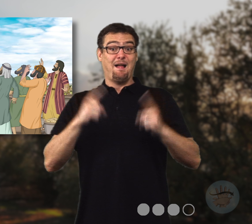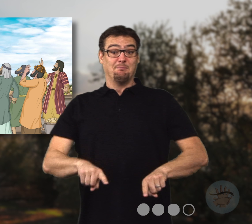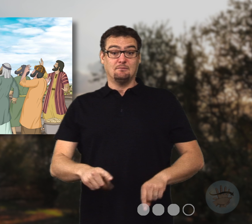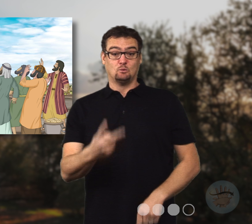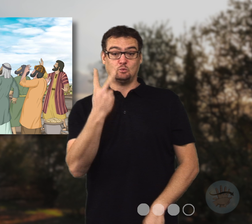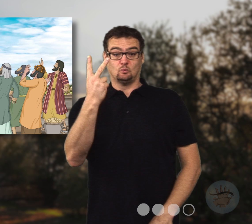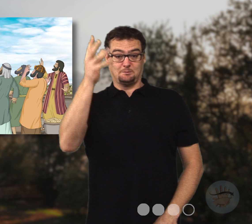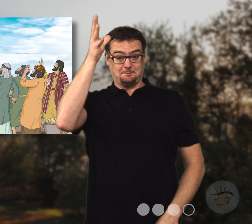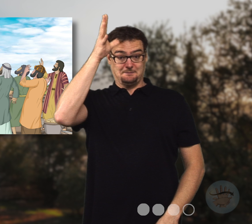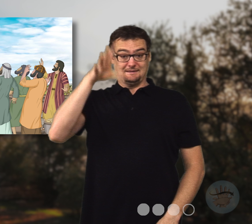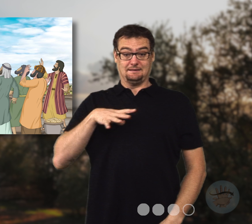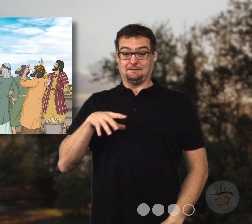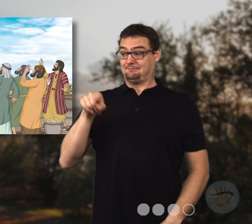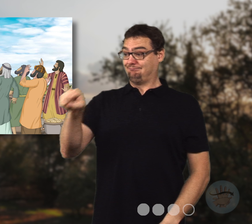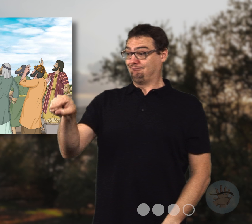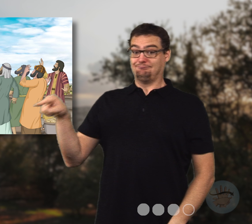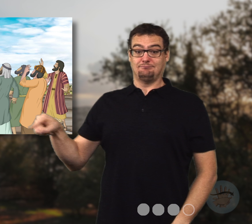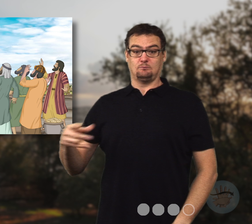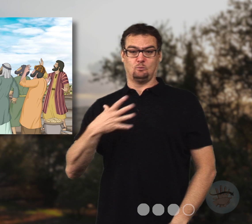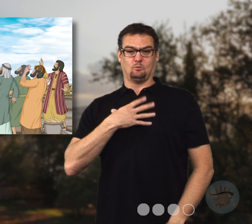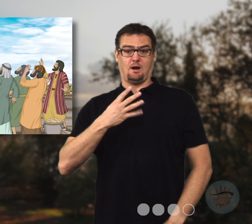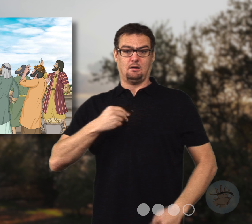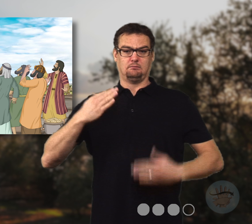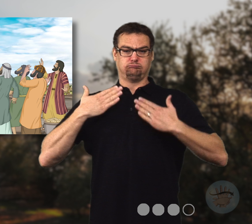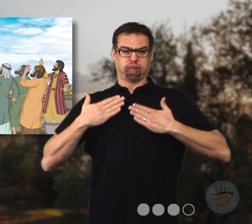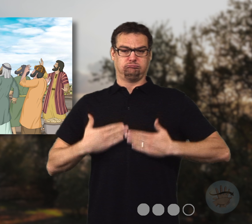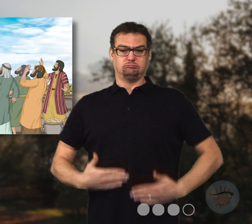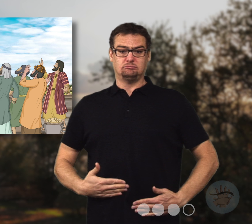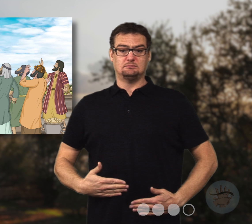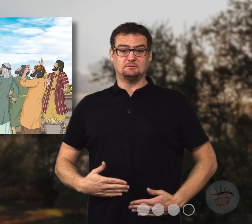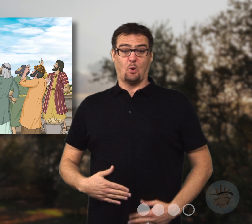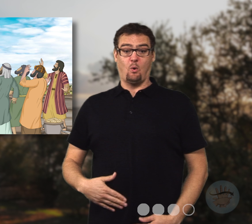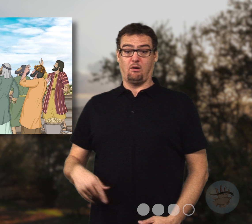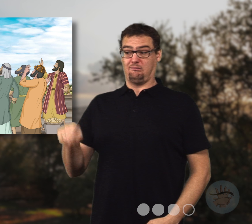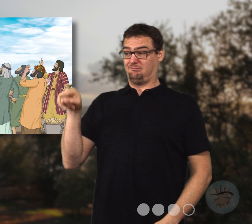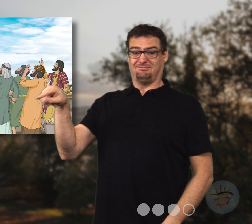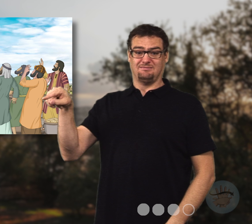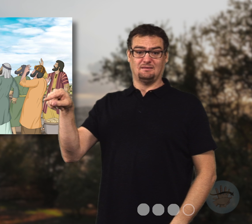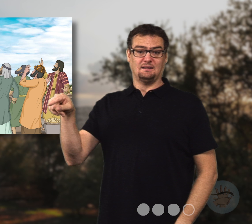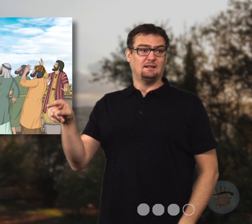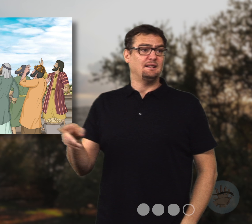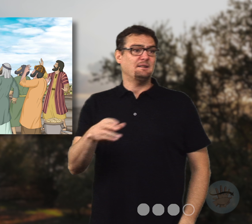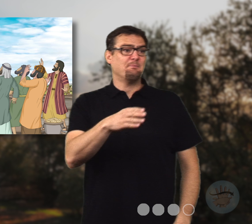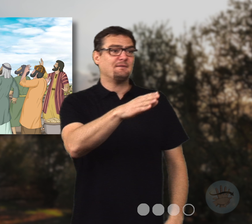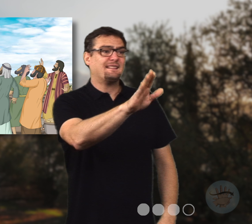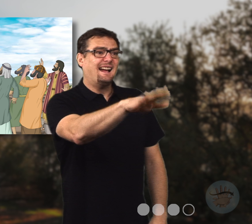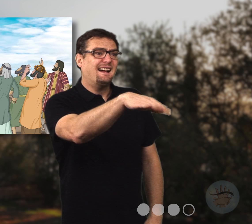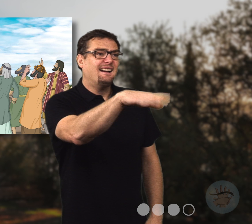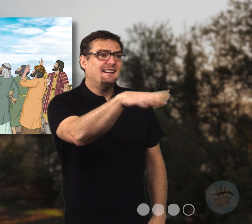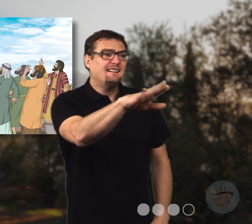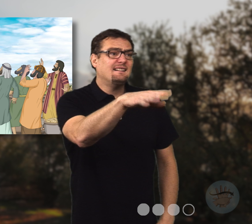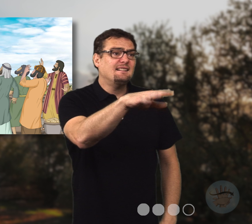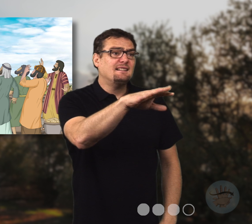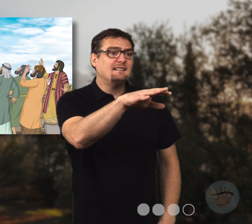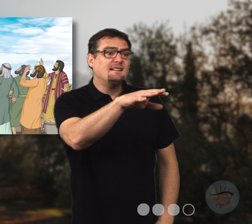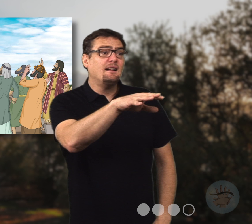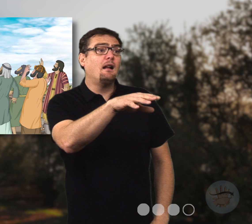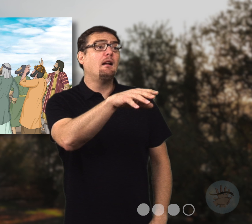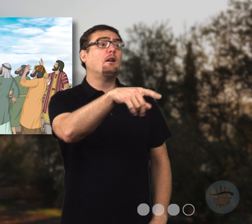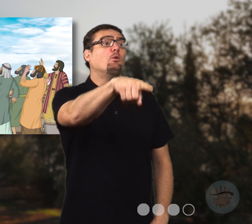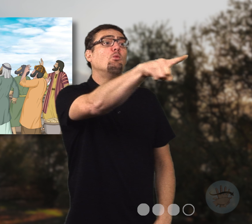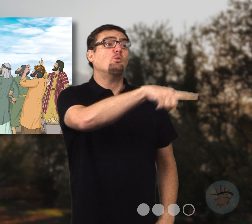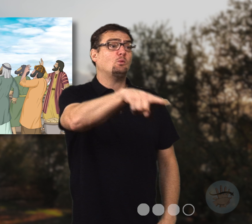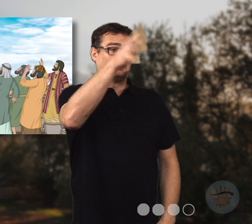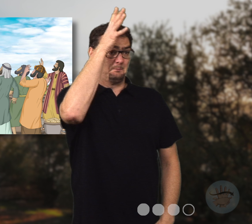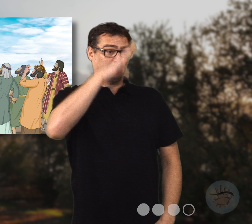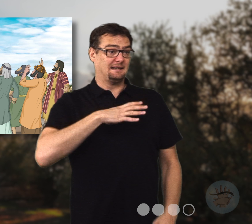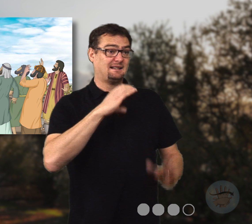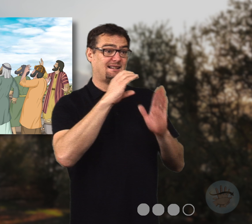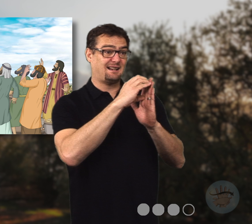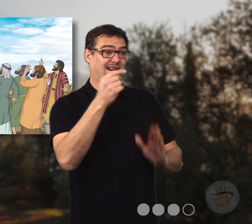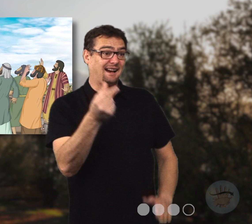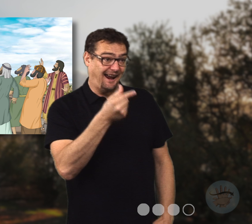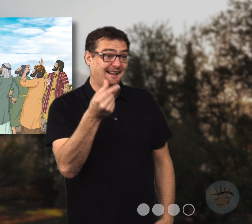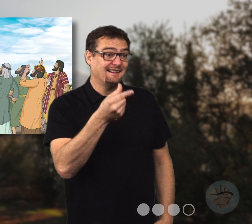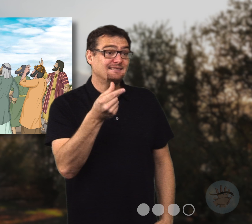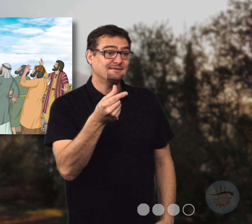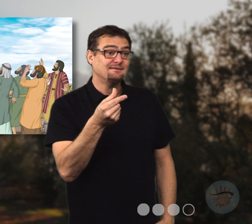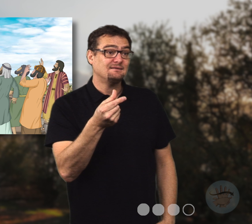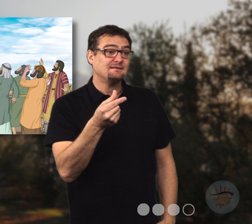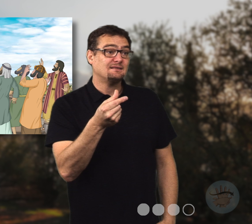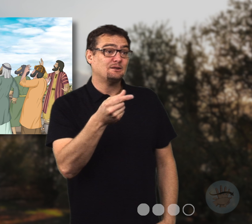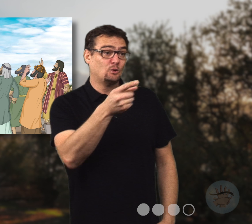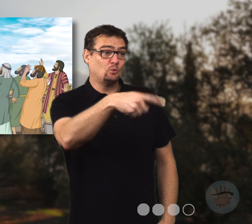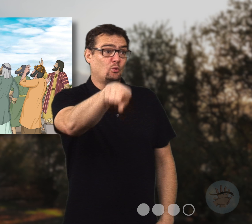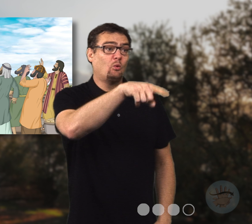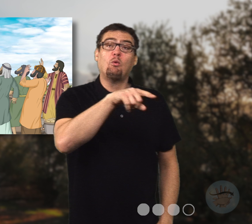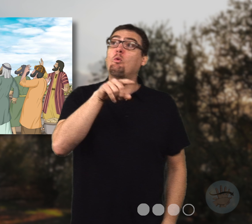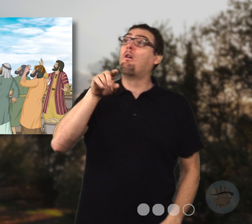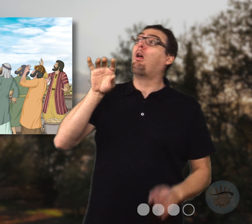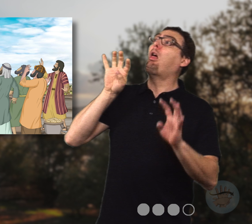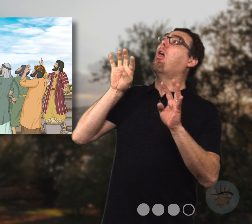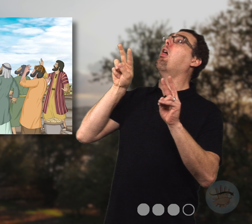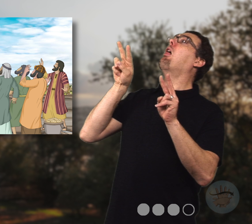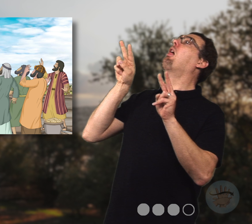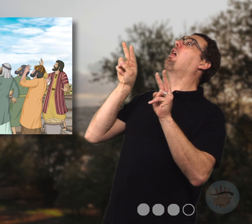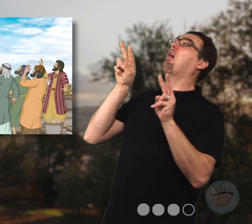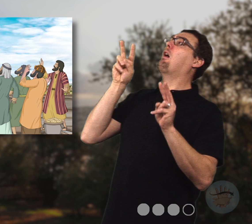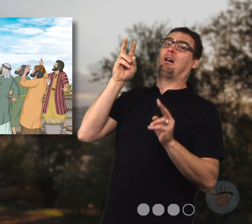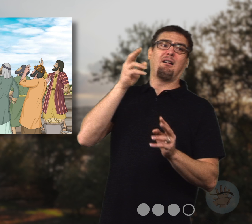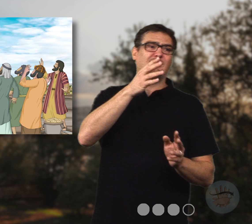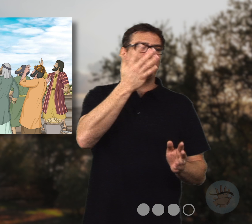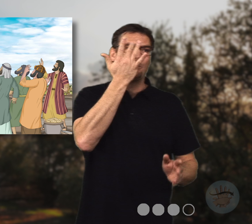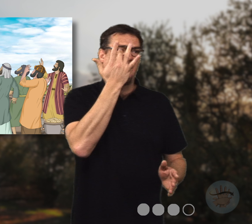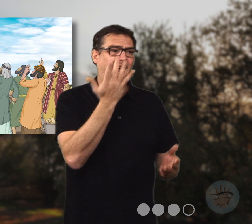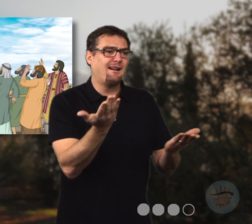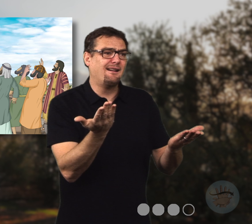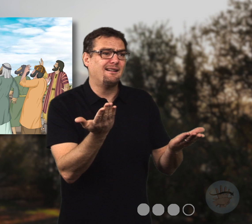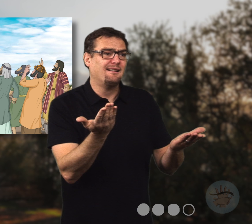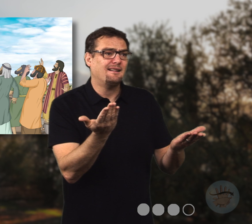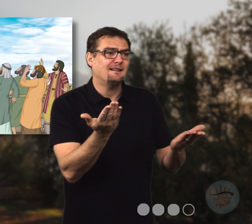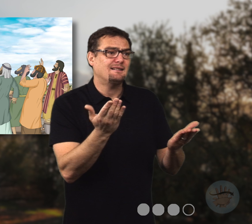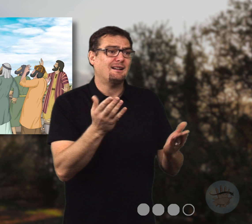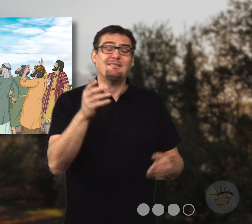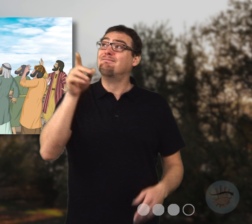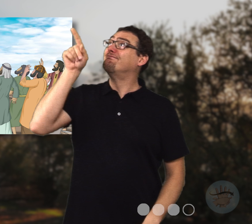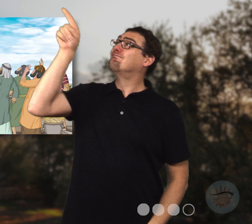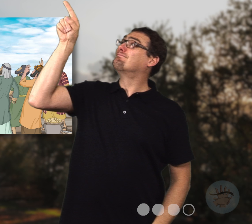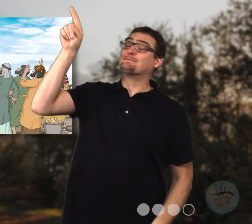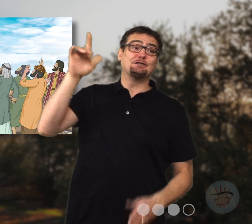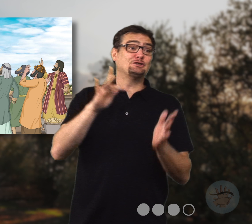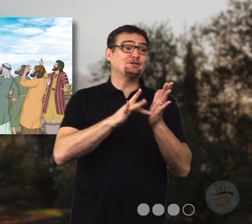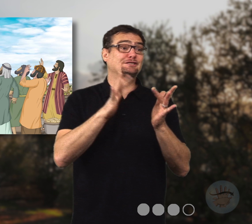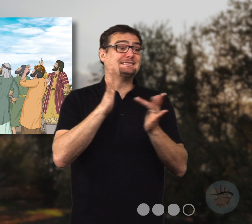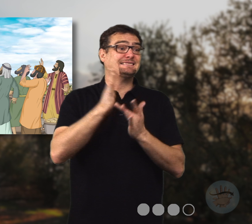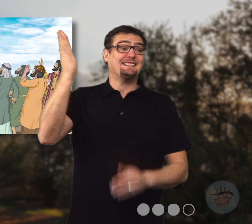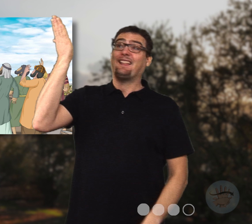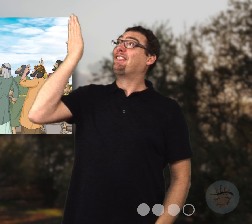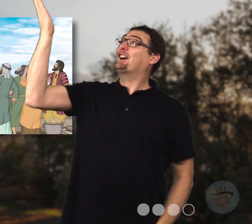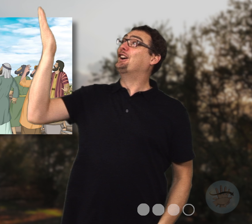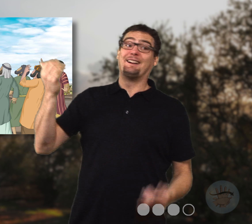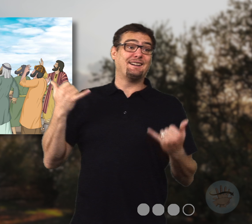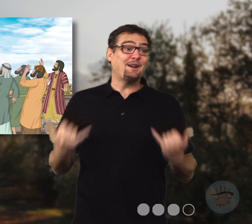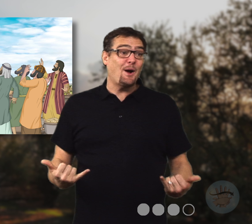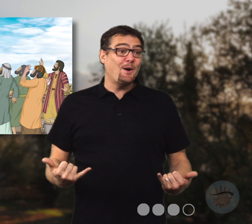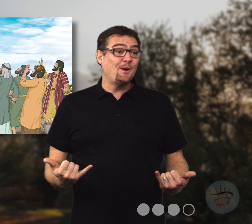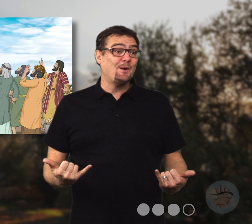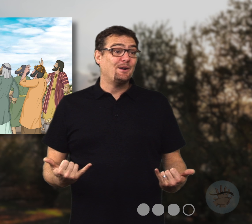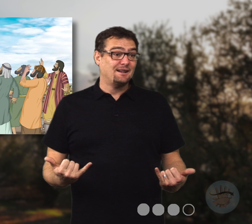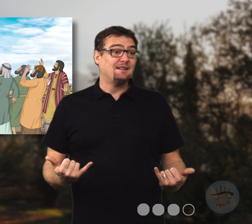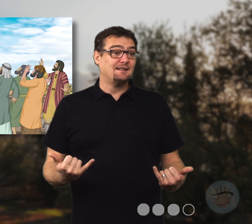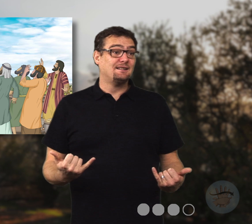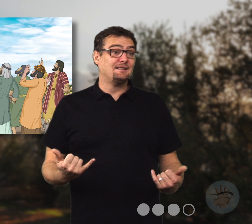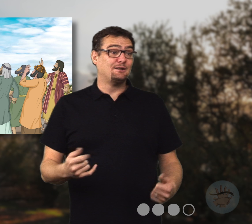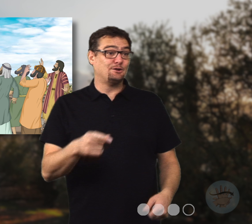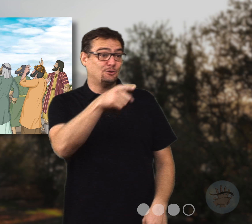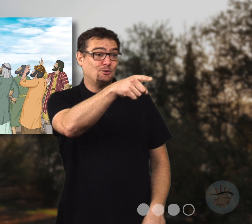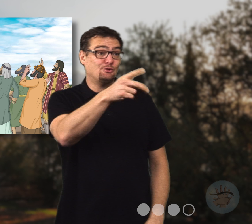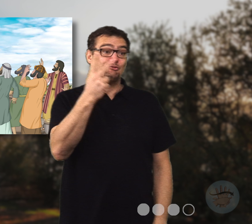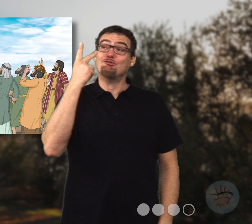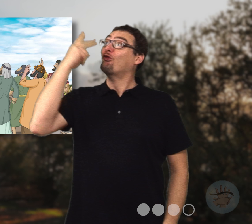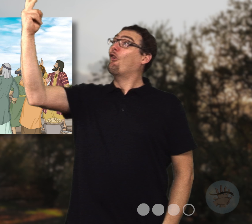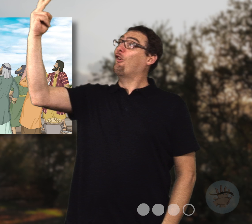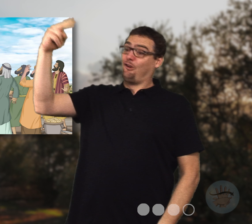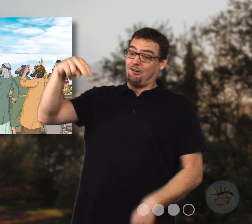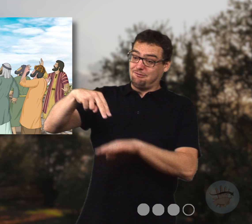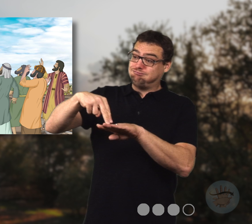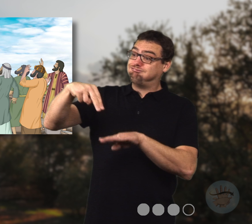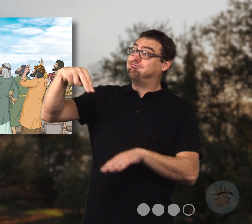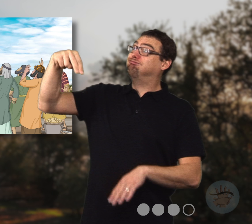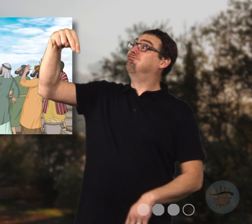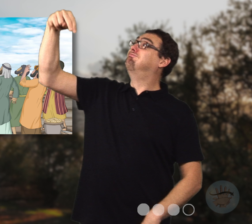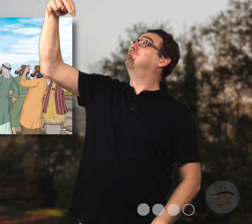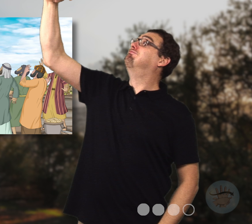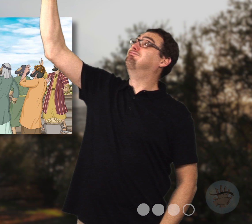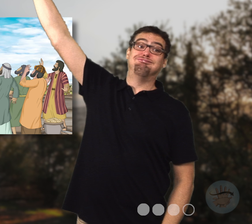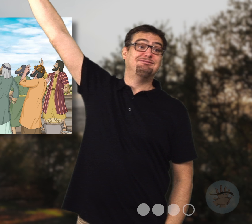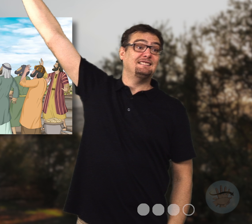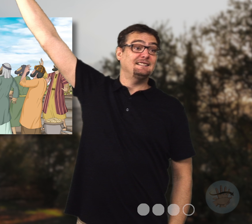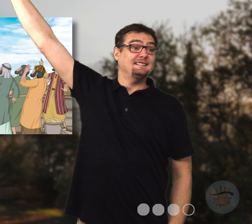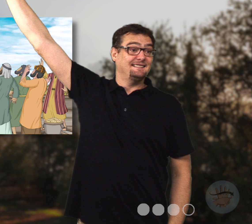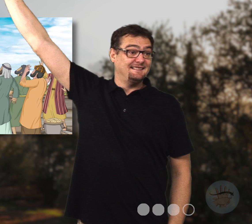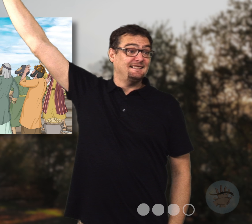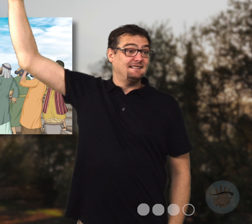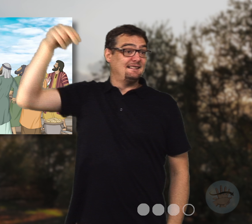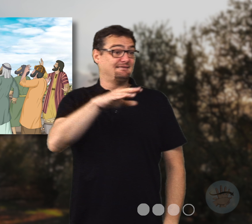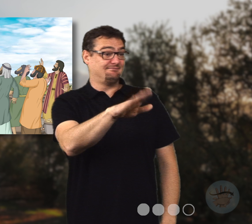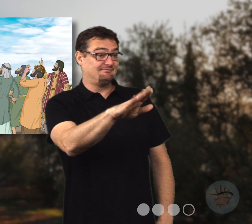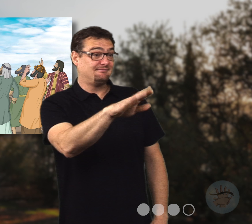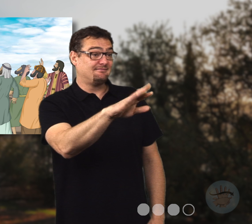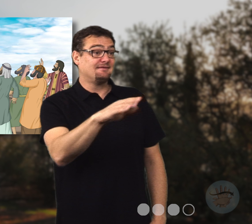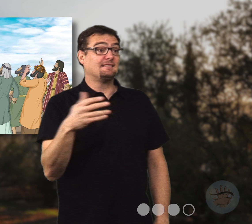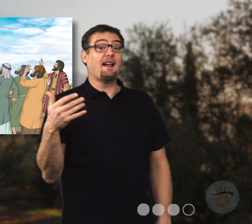They were looking intently into the sky as He was going, when suddenly two men dressed in white stood beside them. “Men of Galilee,” they said, “why do you stand here looking into the sky?